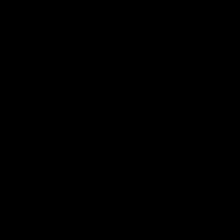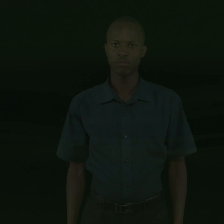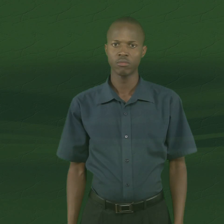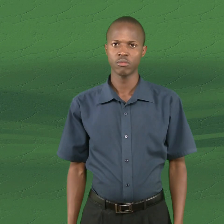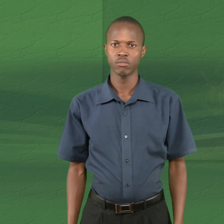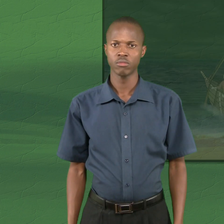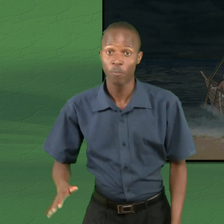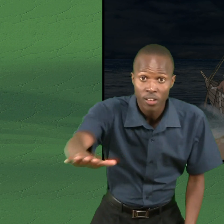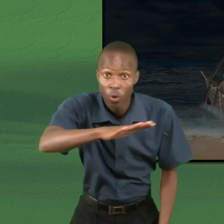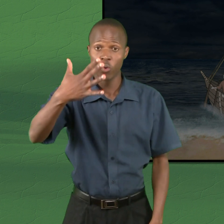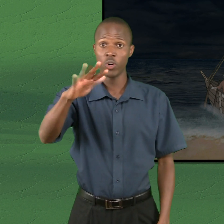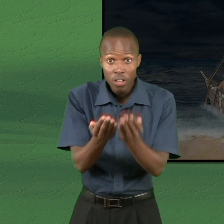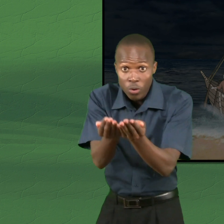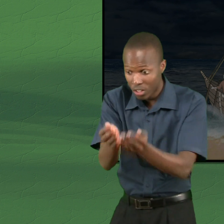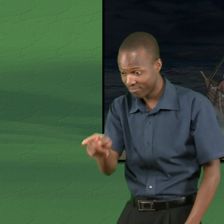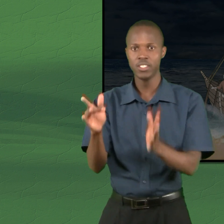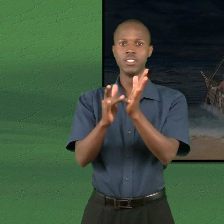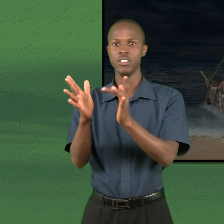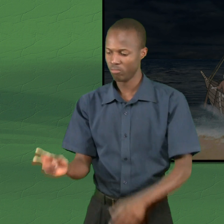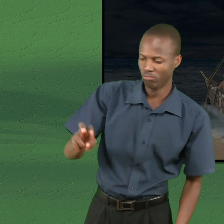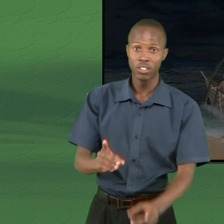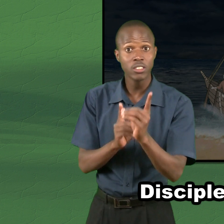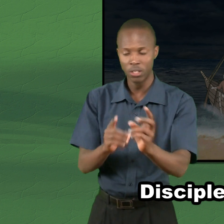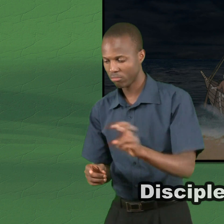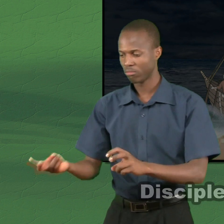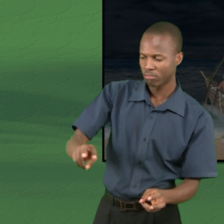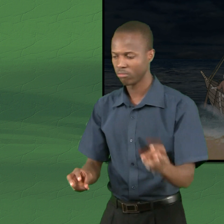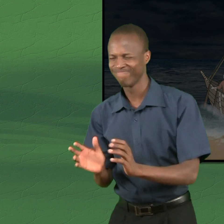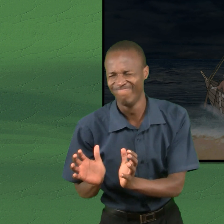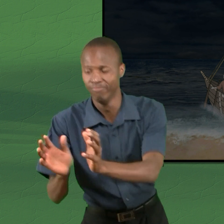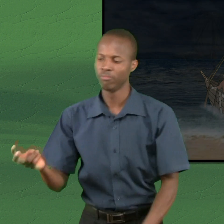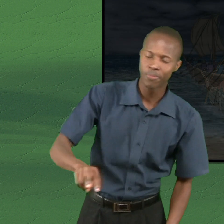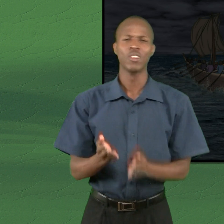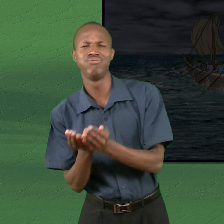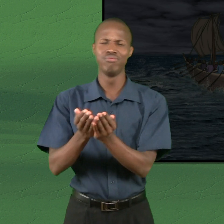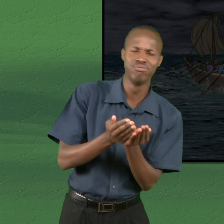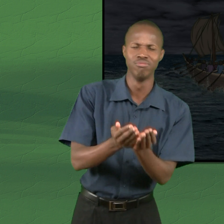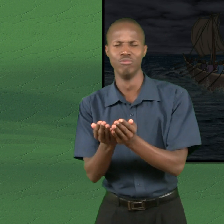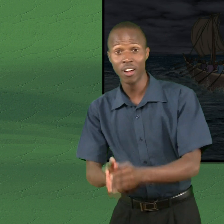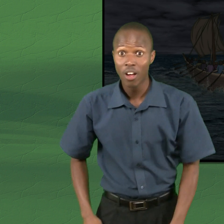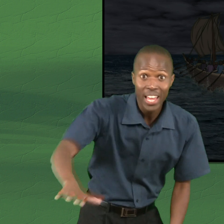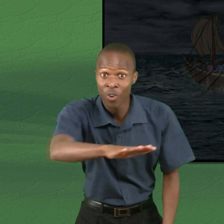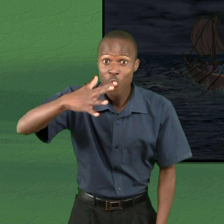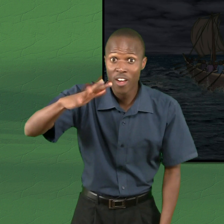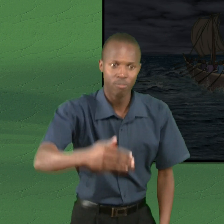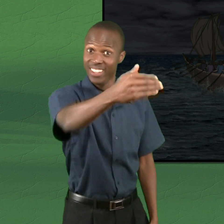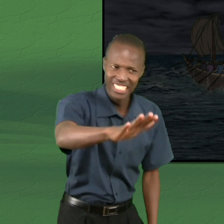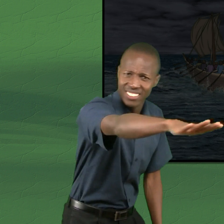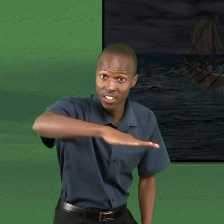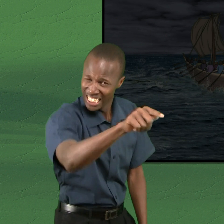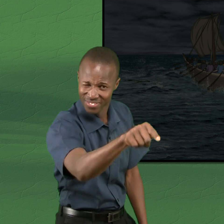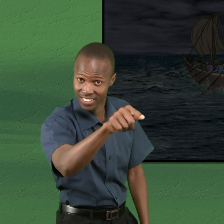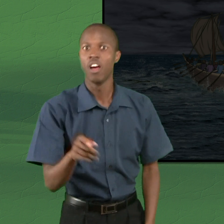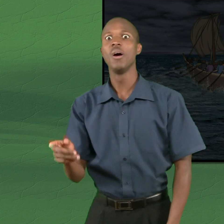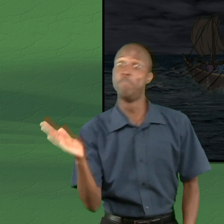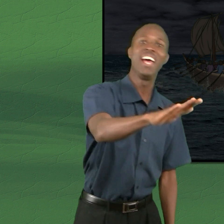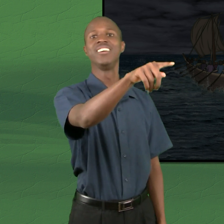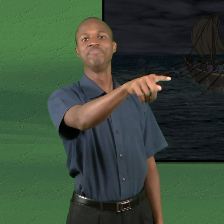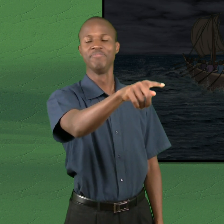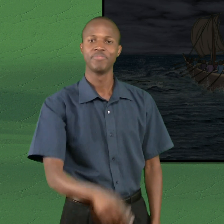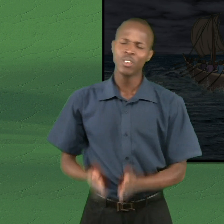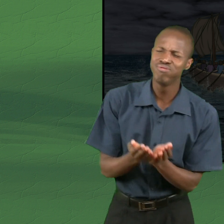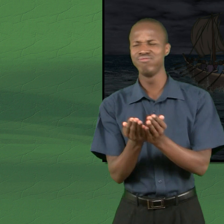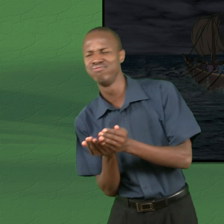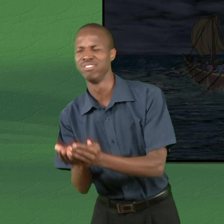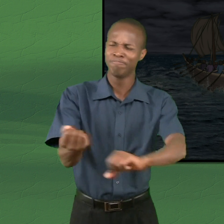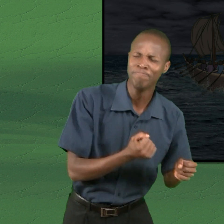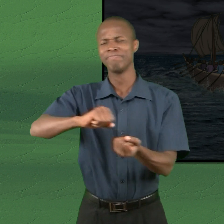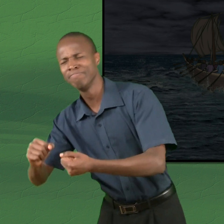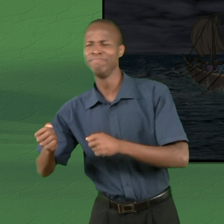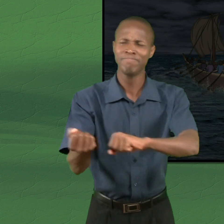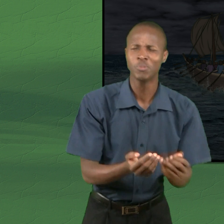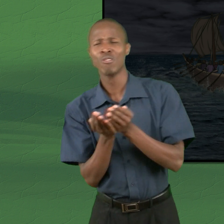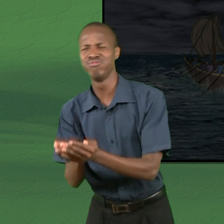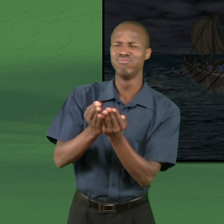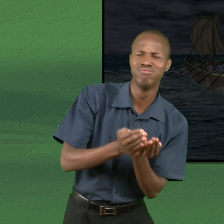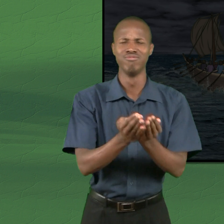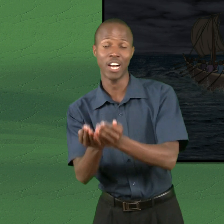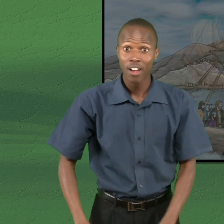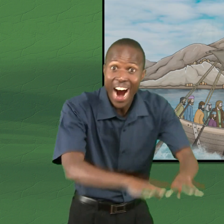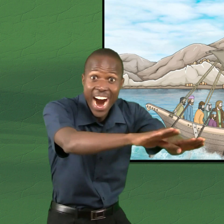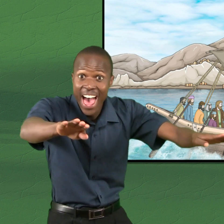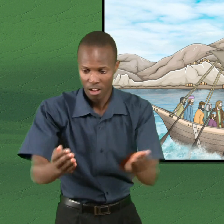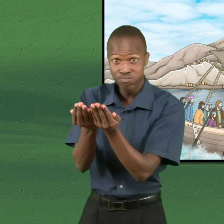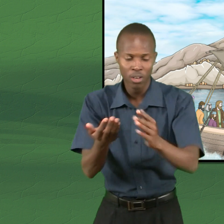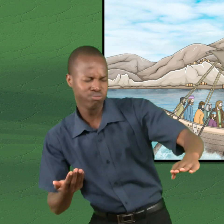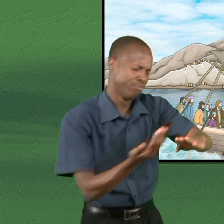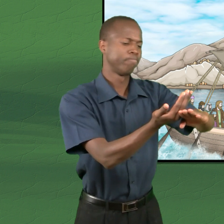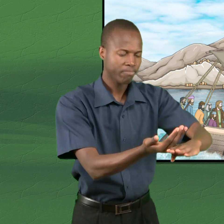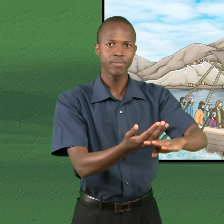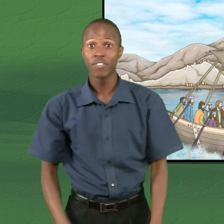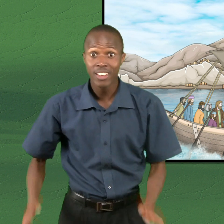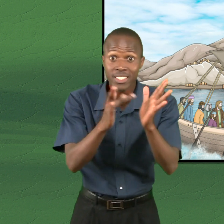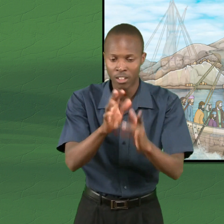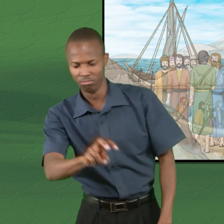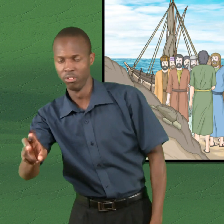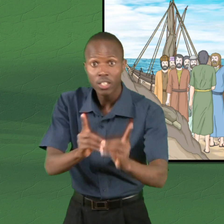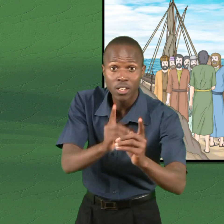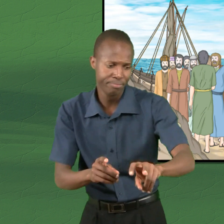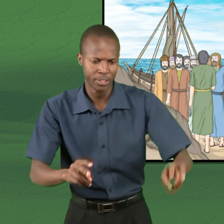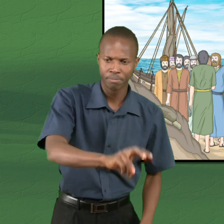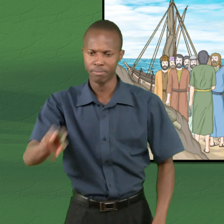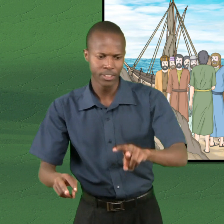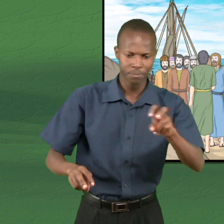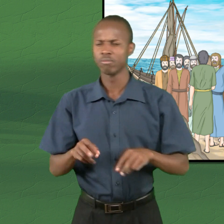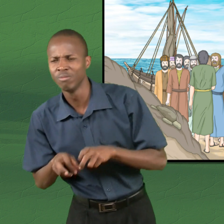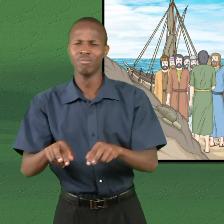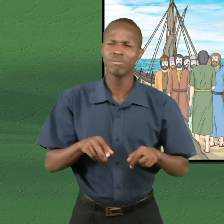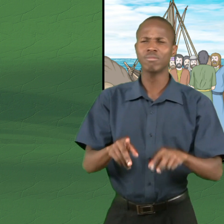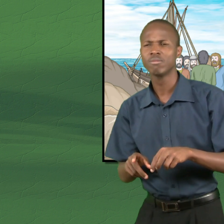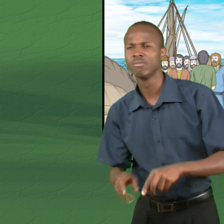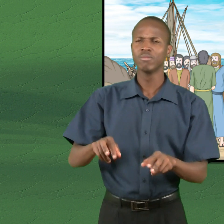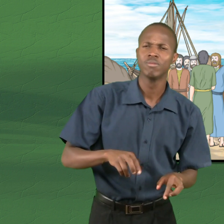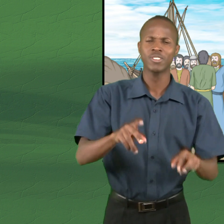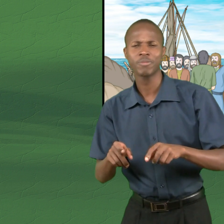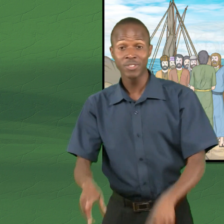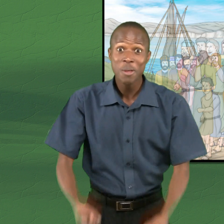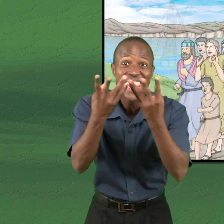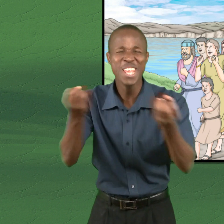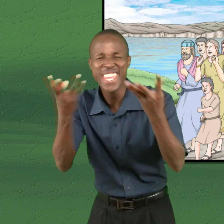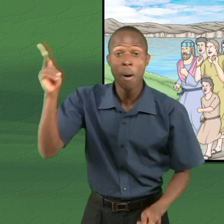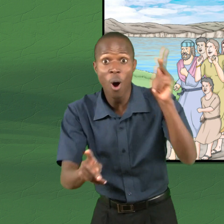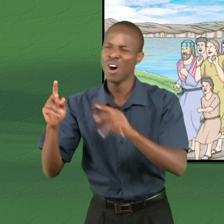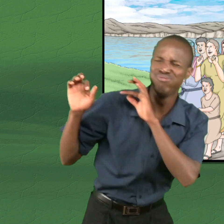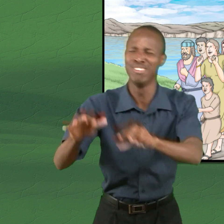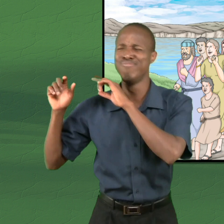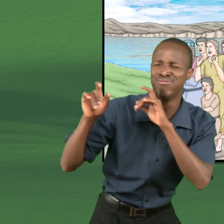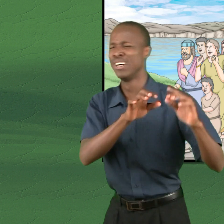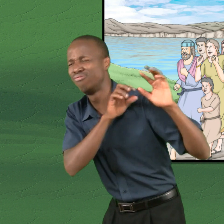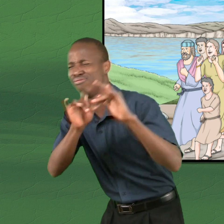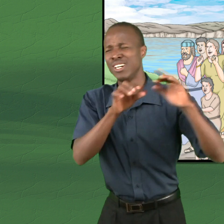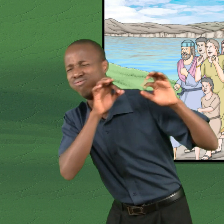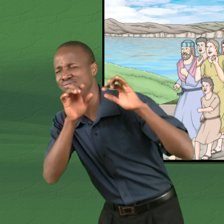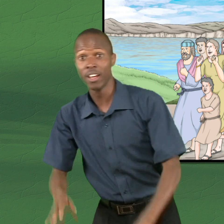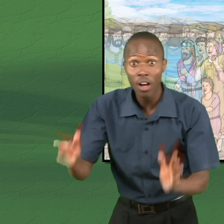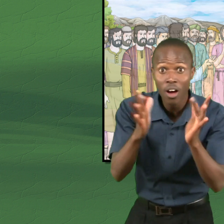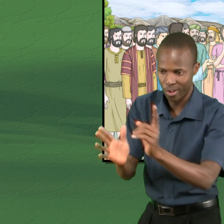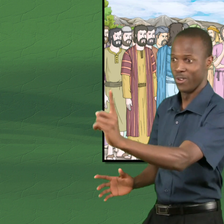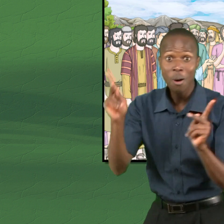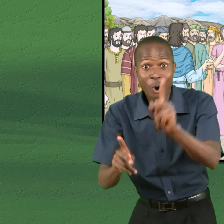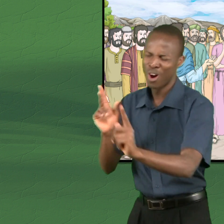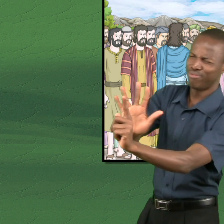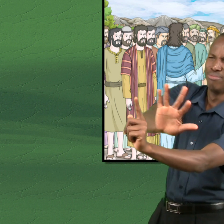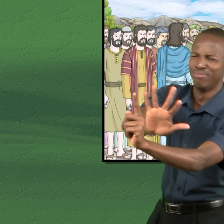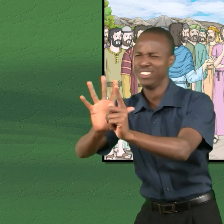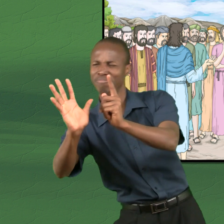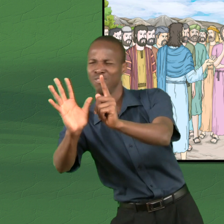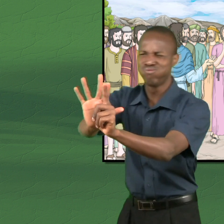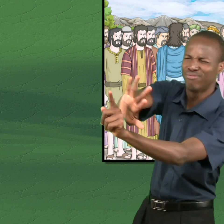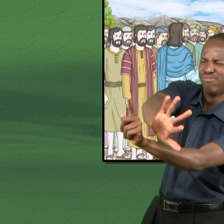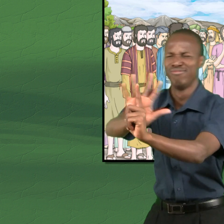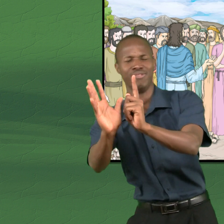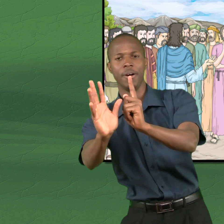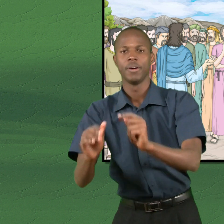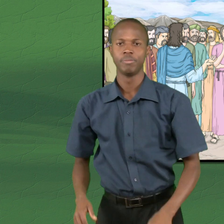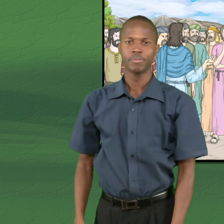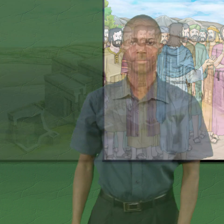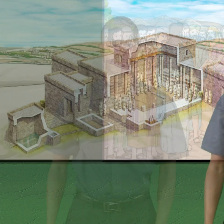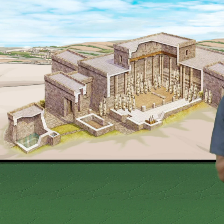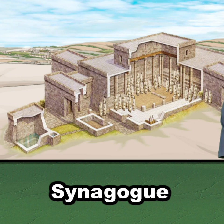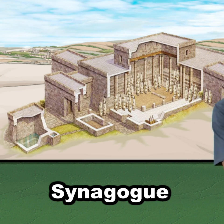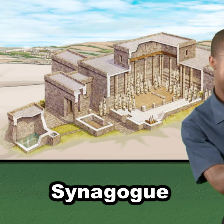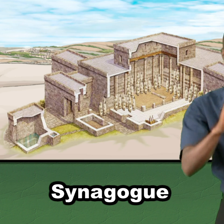When Jesus had again crossed by boat to the other side, a large crowd gathered around Him beside the sea.